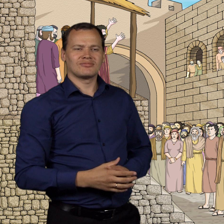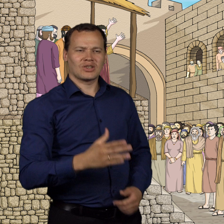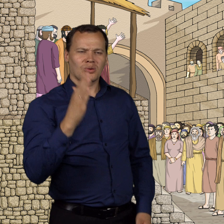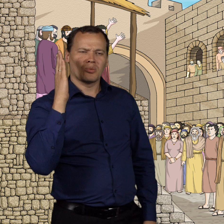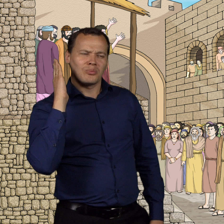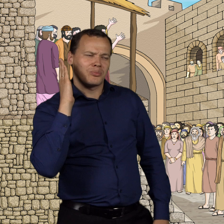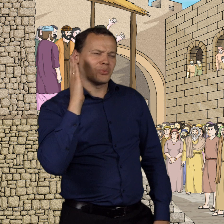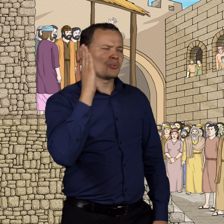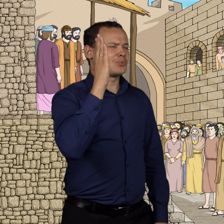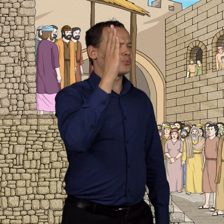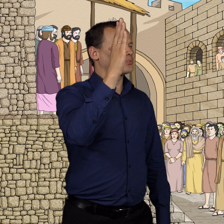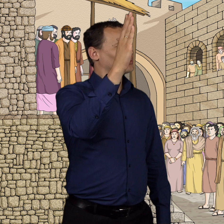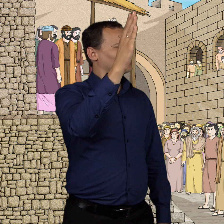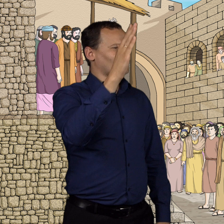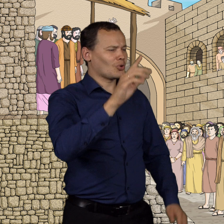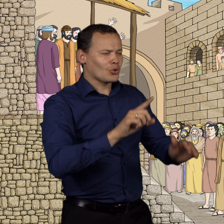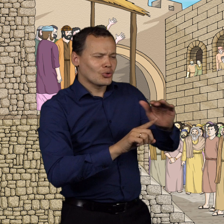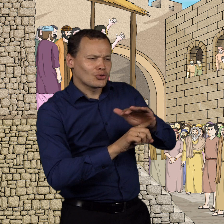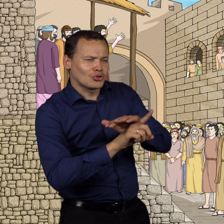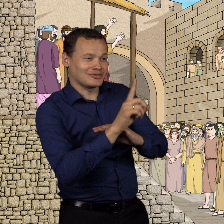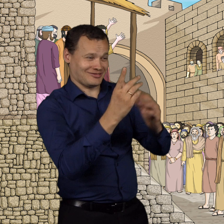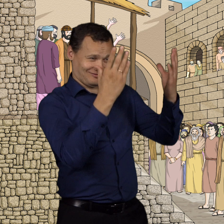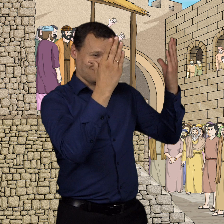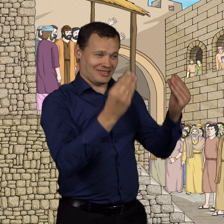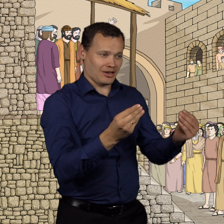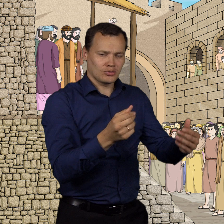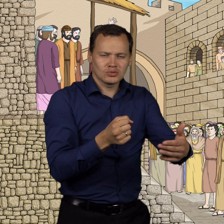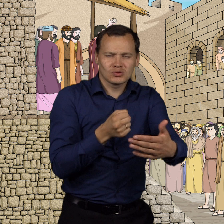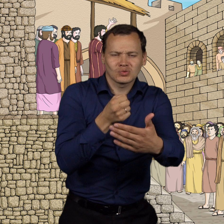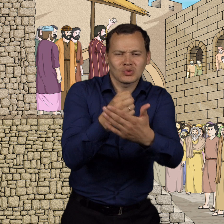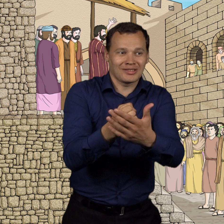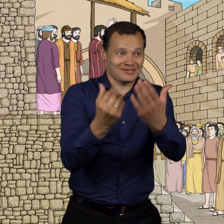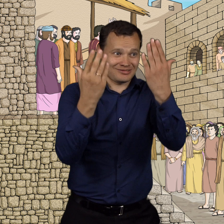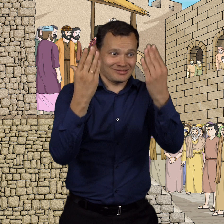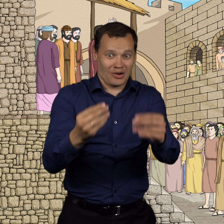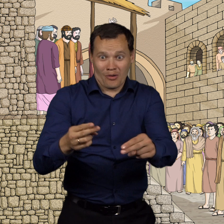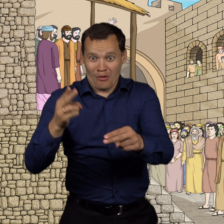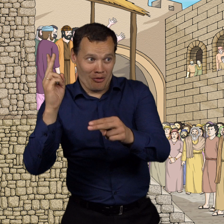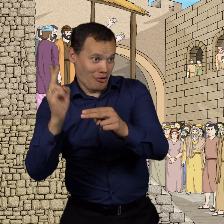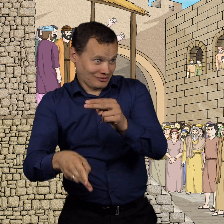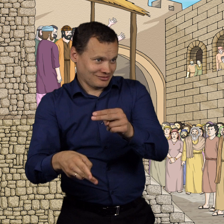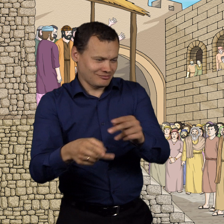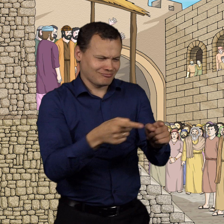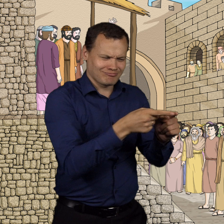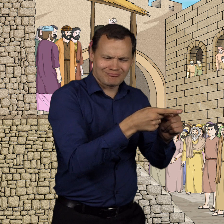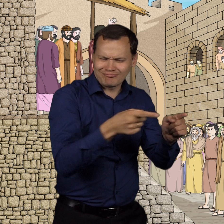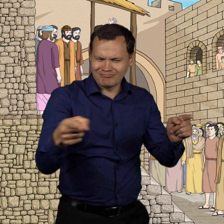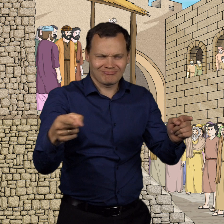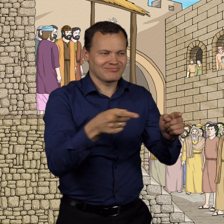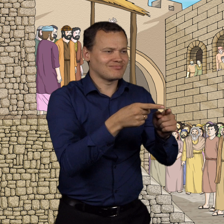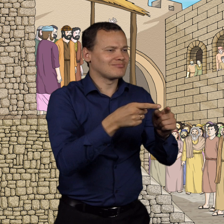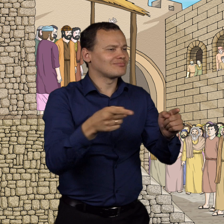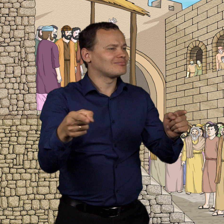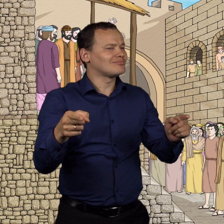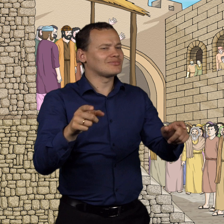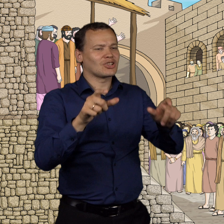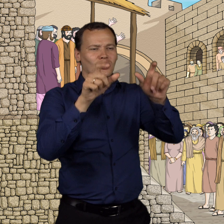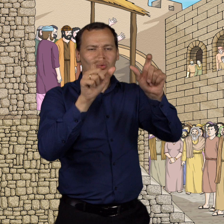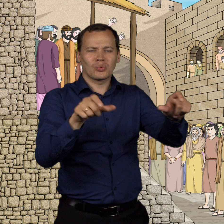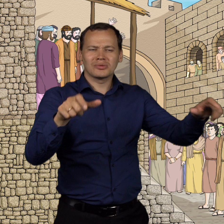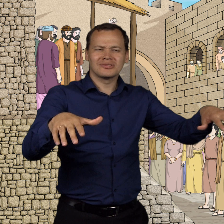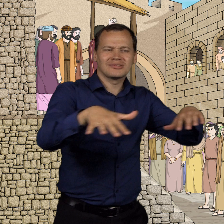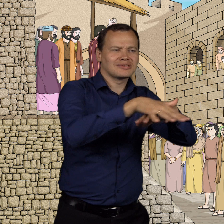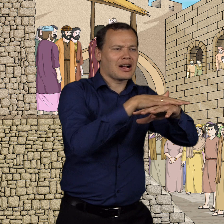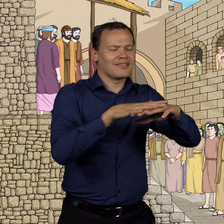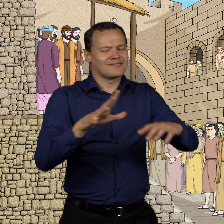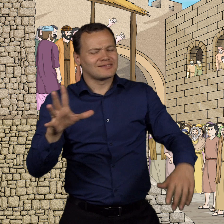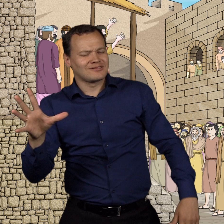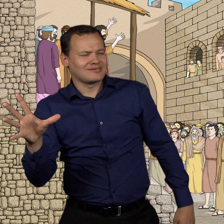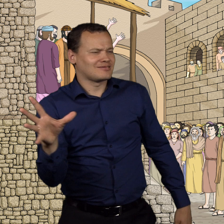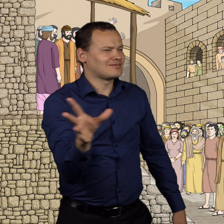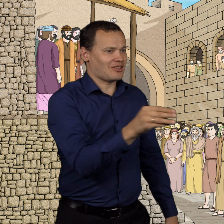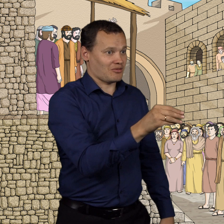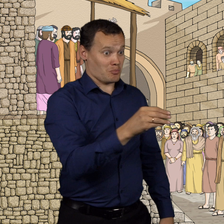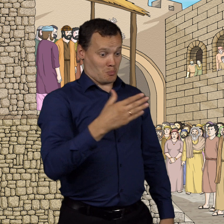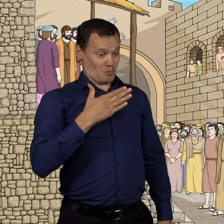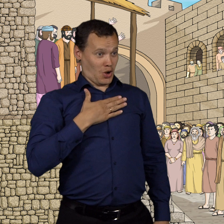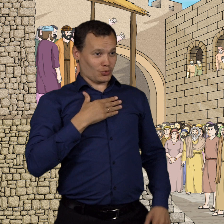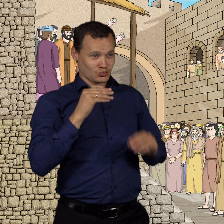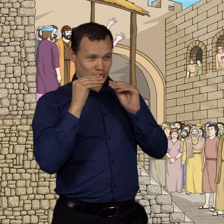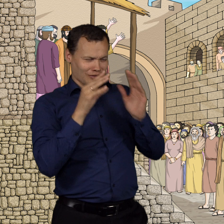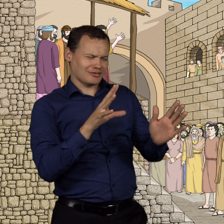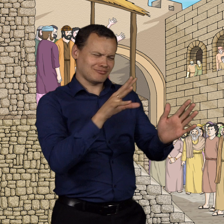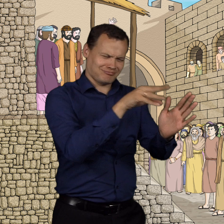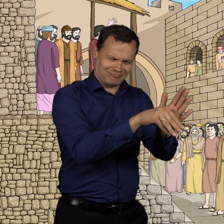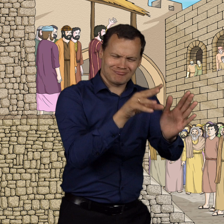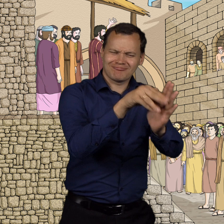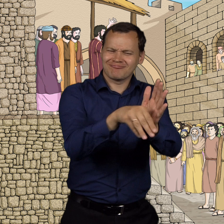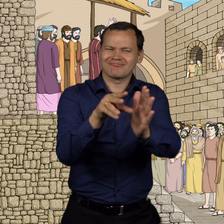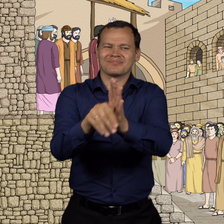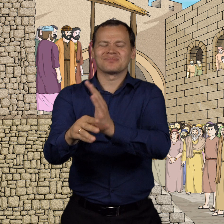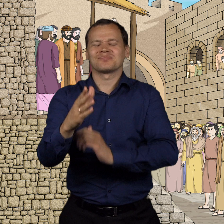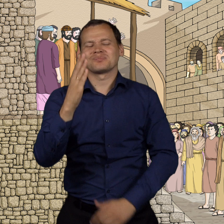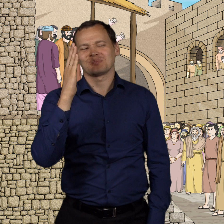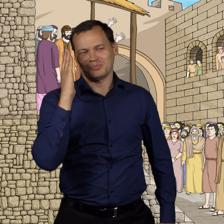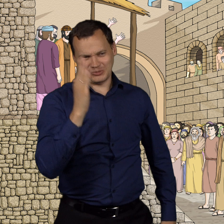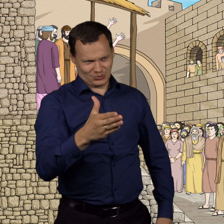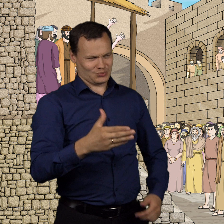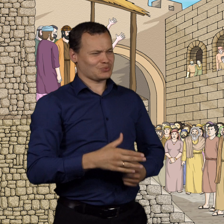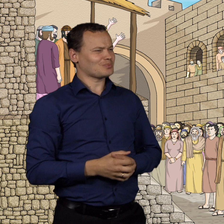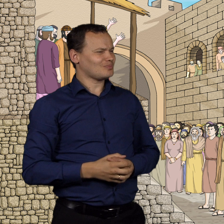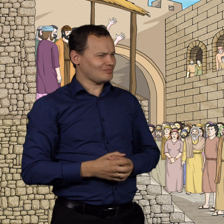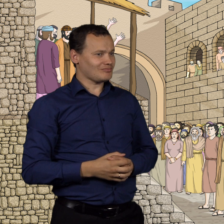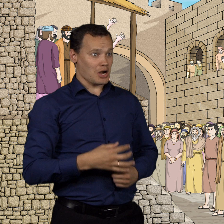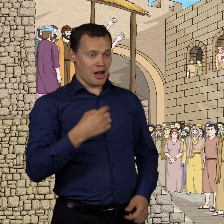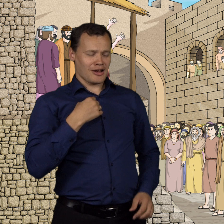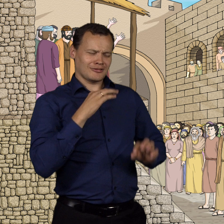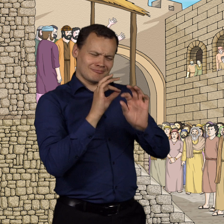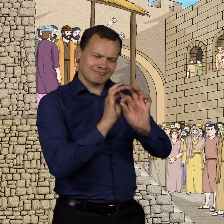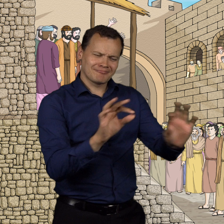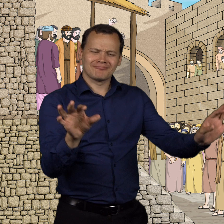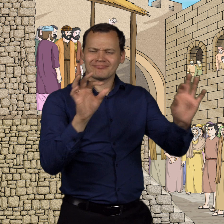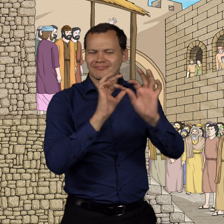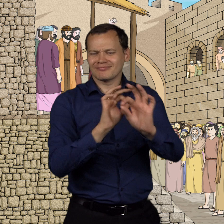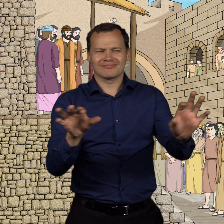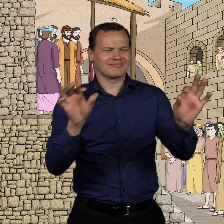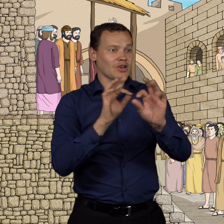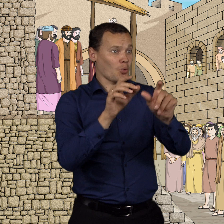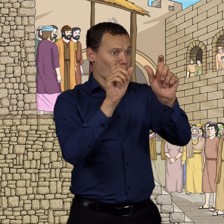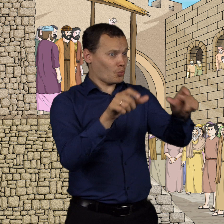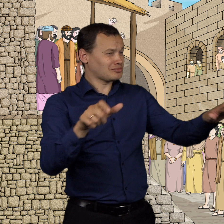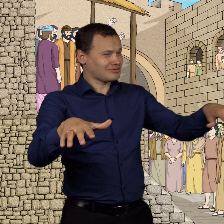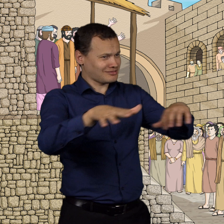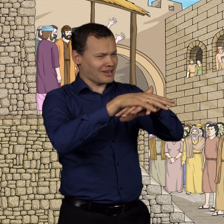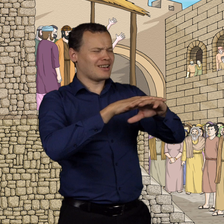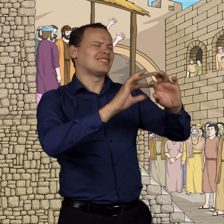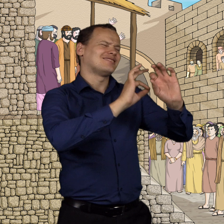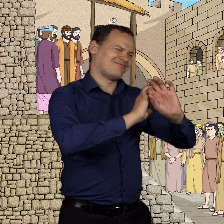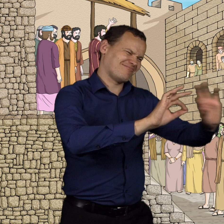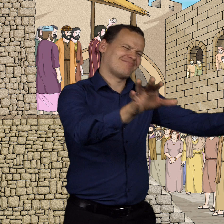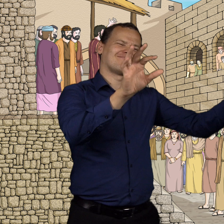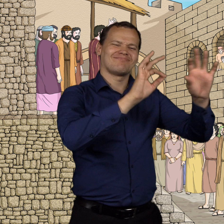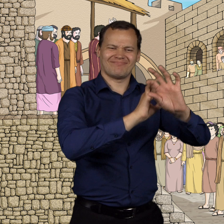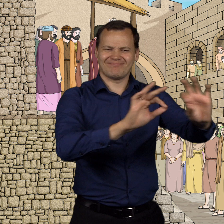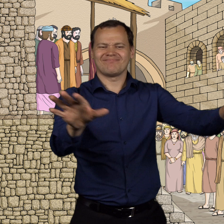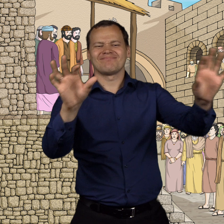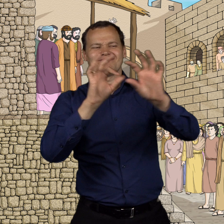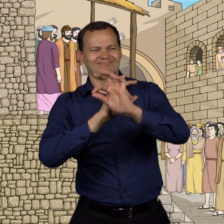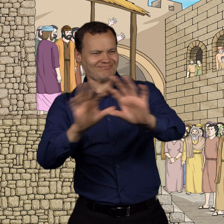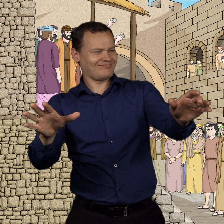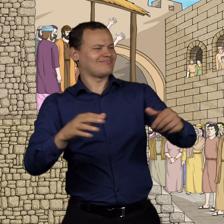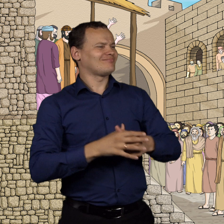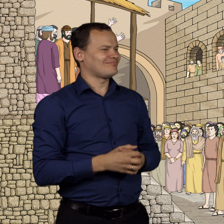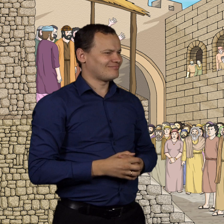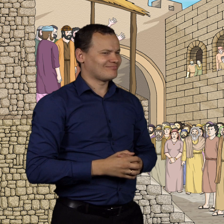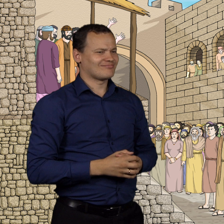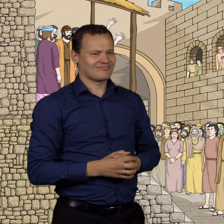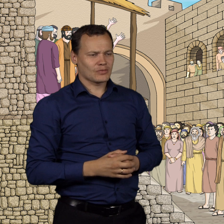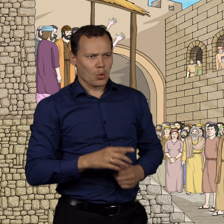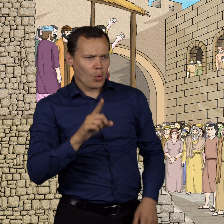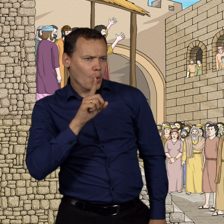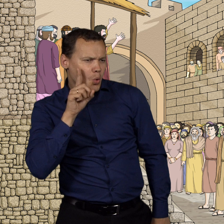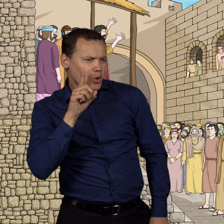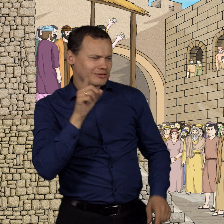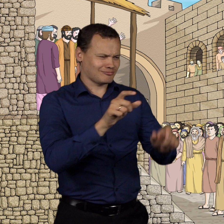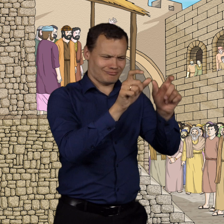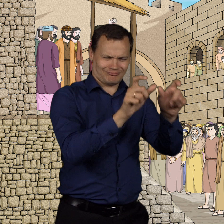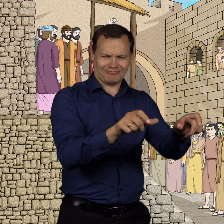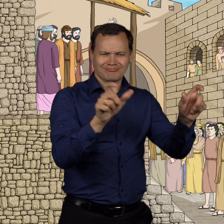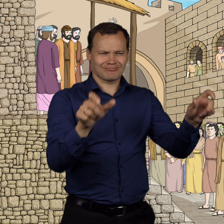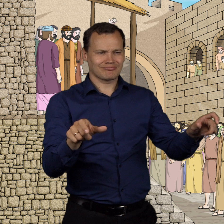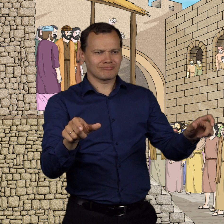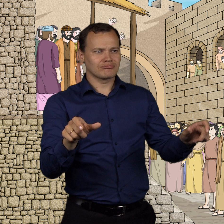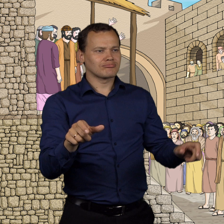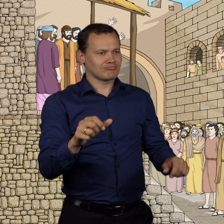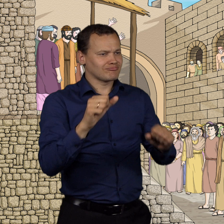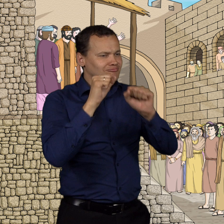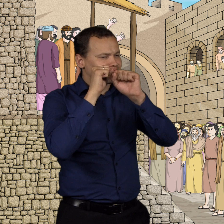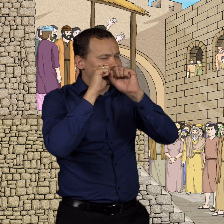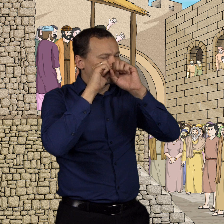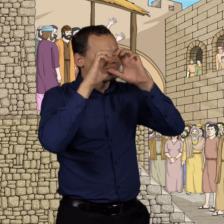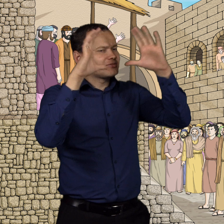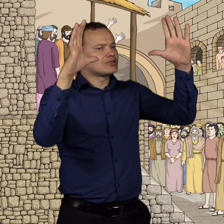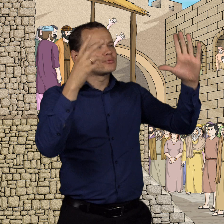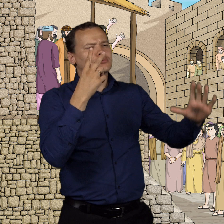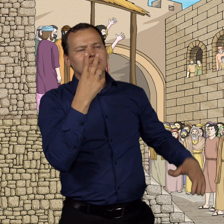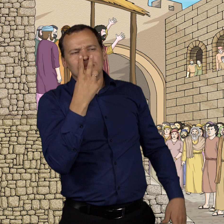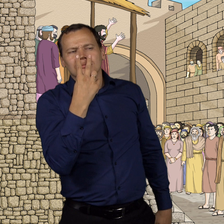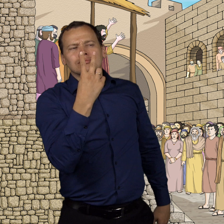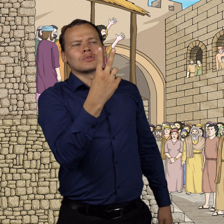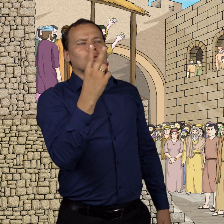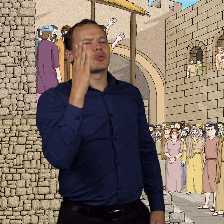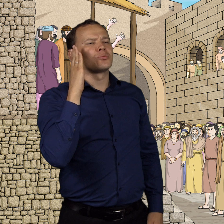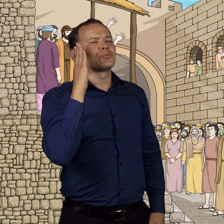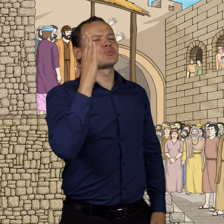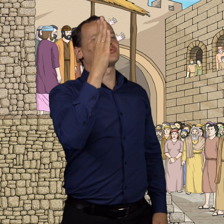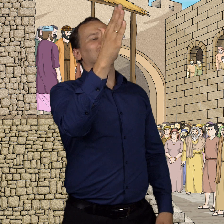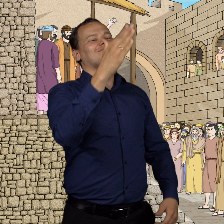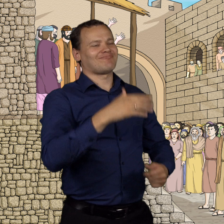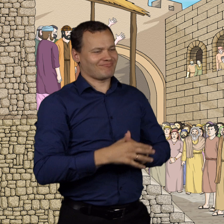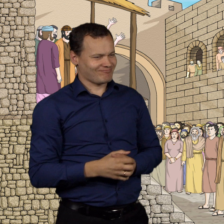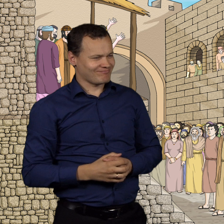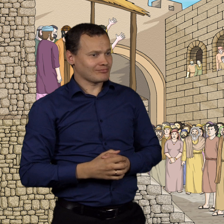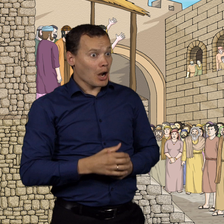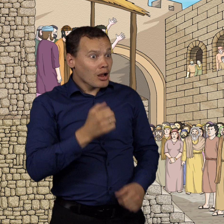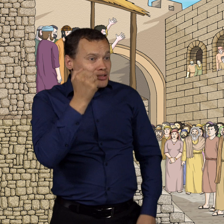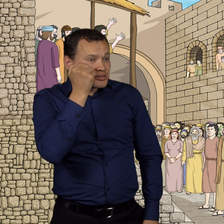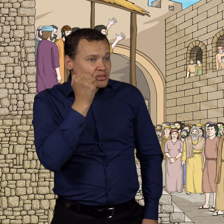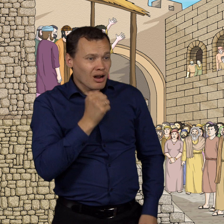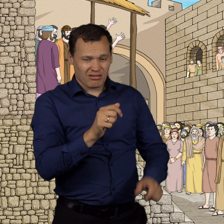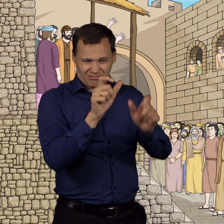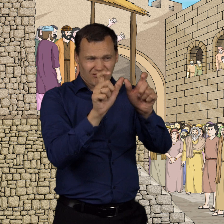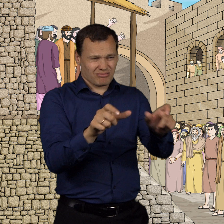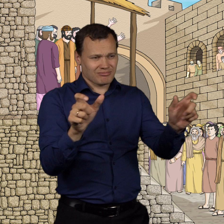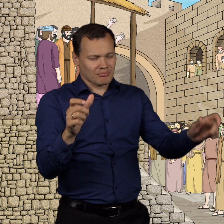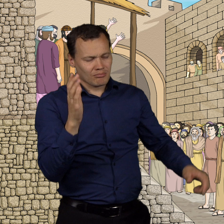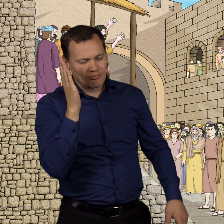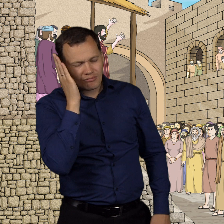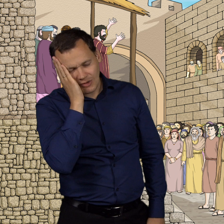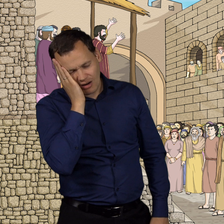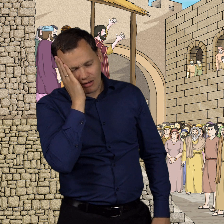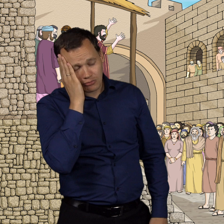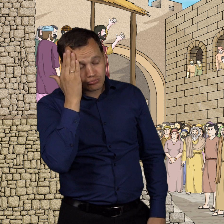No, this is what was spoken by the prophet Joel: ‘In the last days, God says, I will pour out My Spirit on all people.